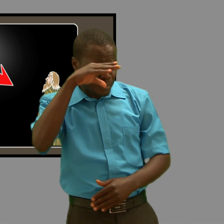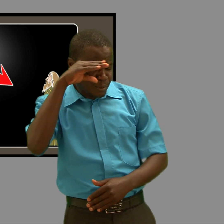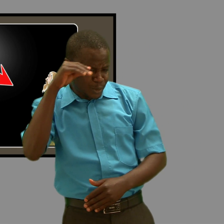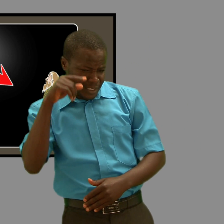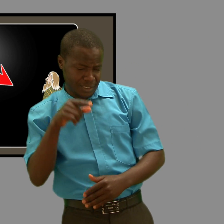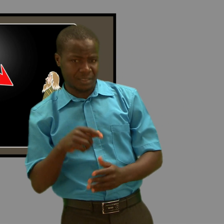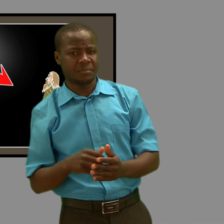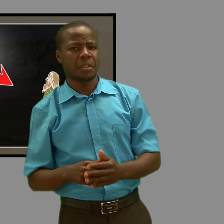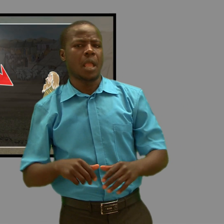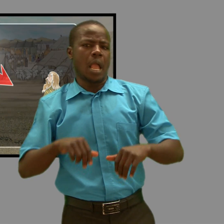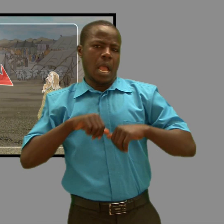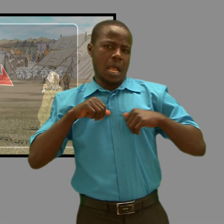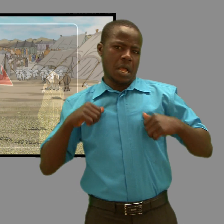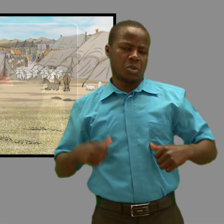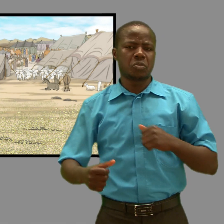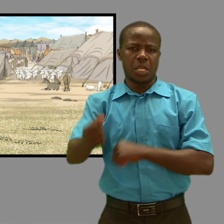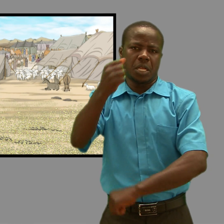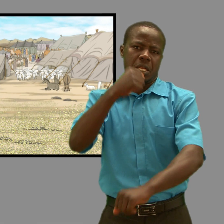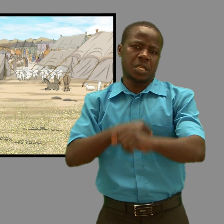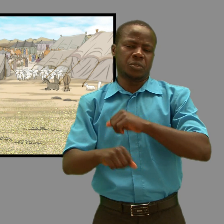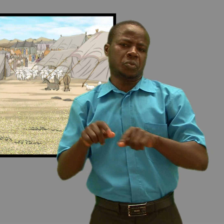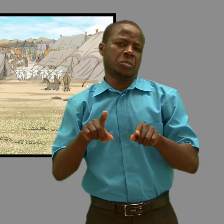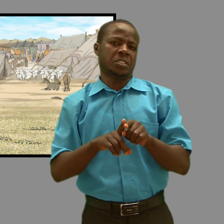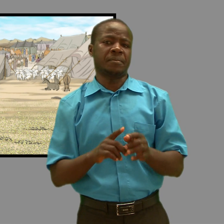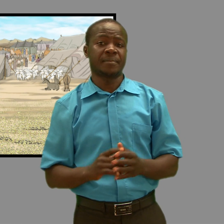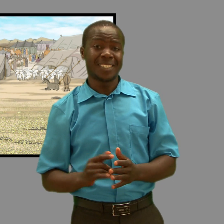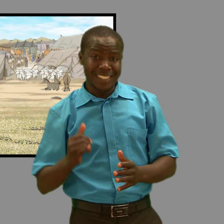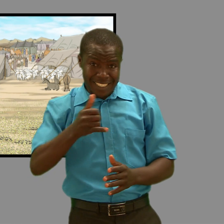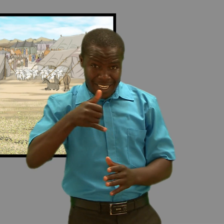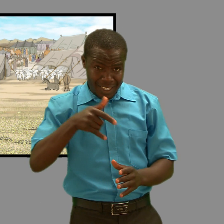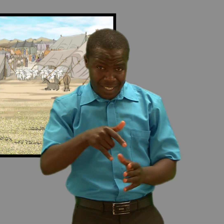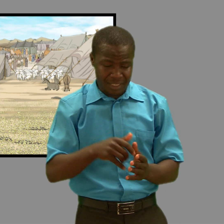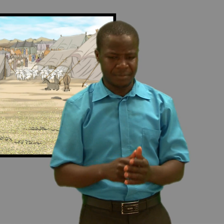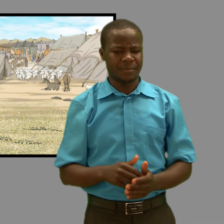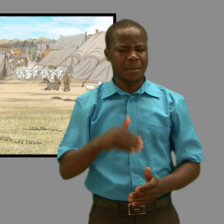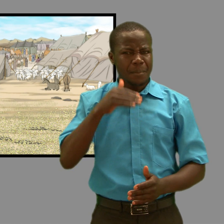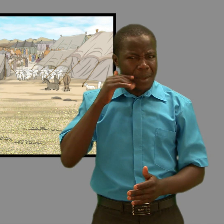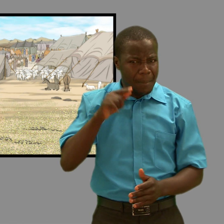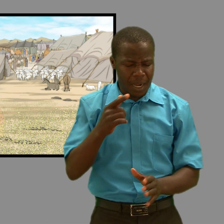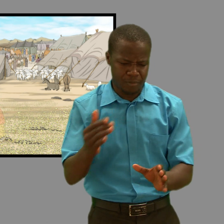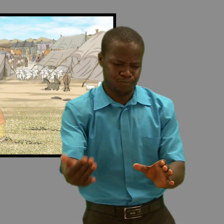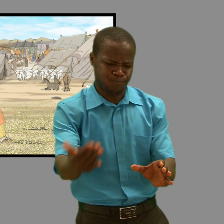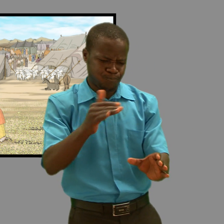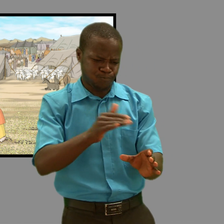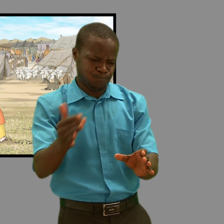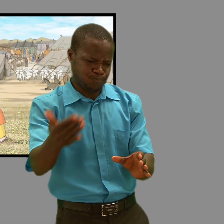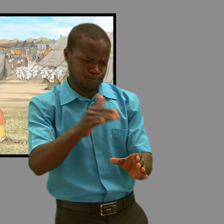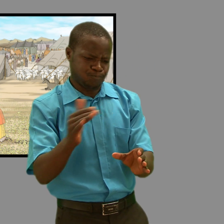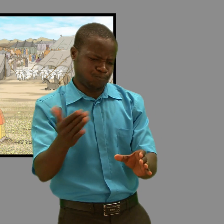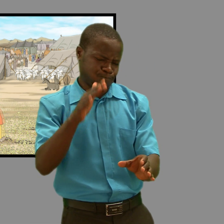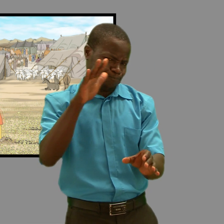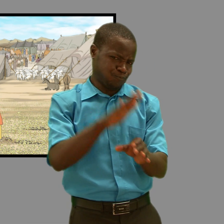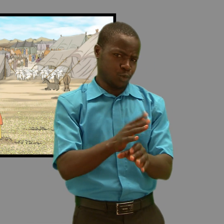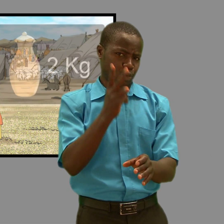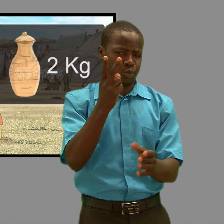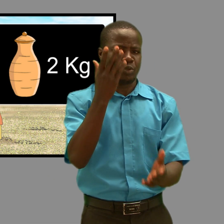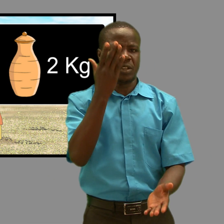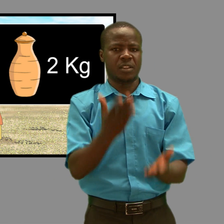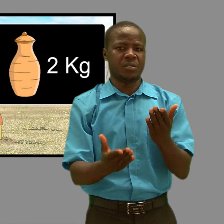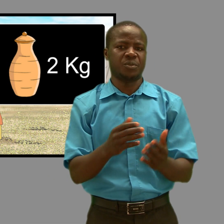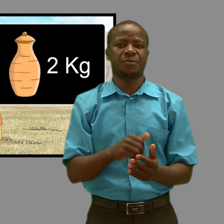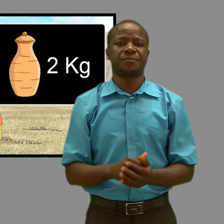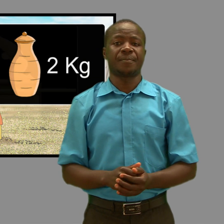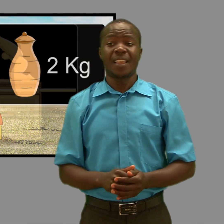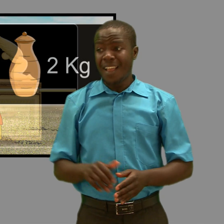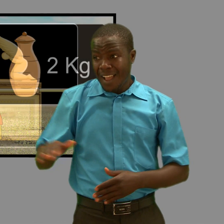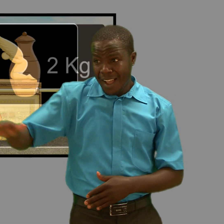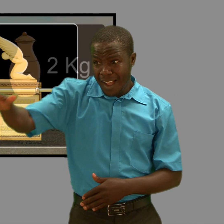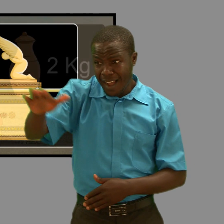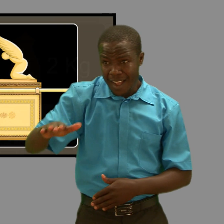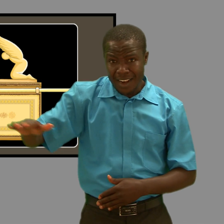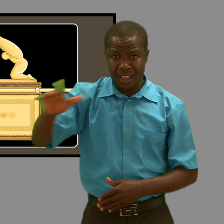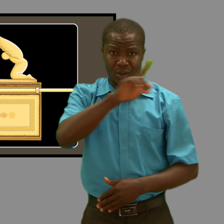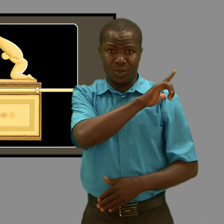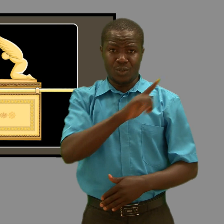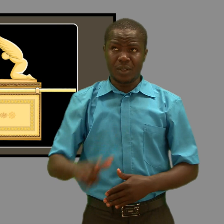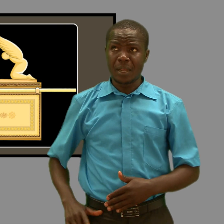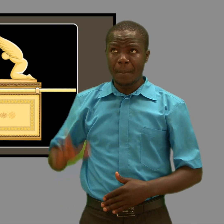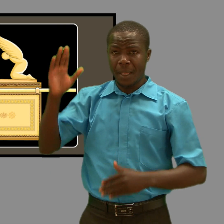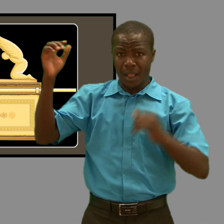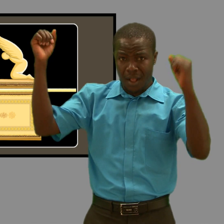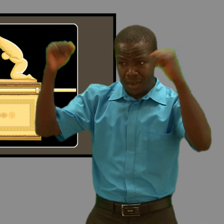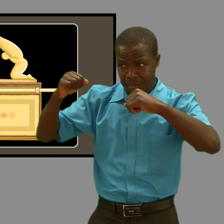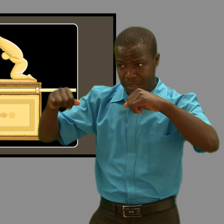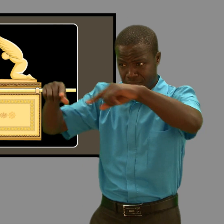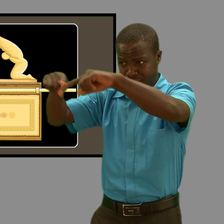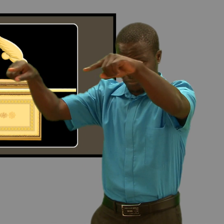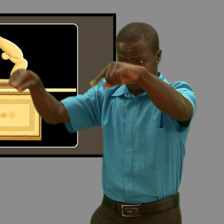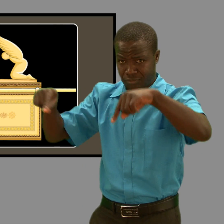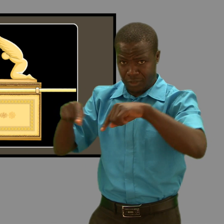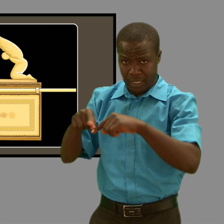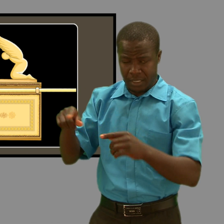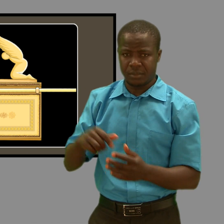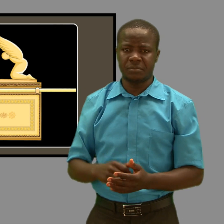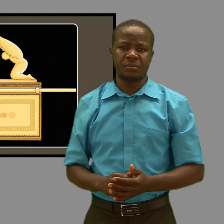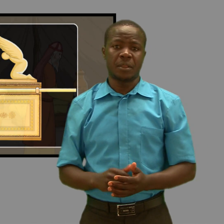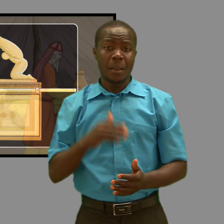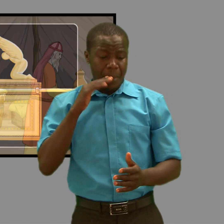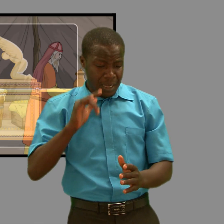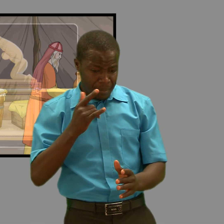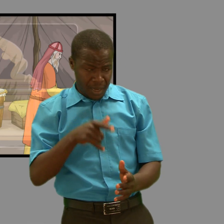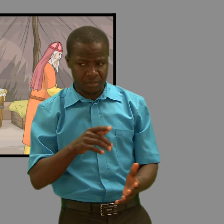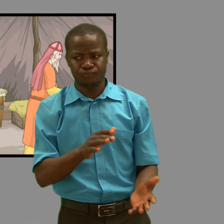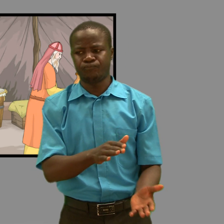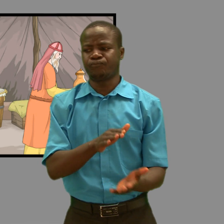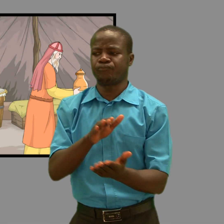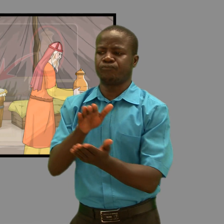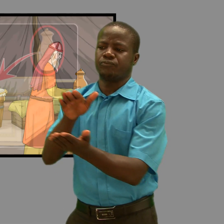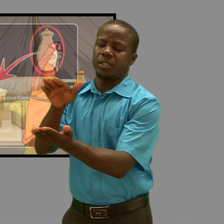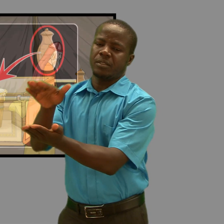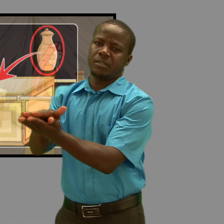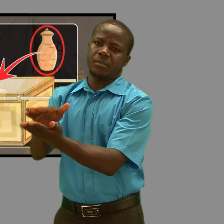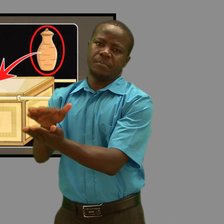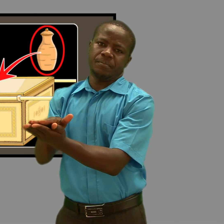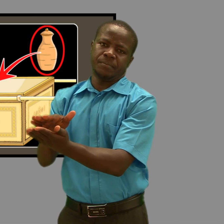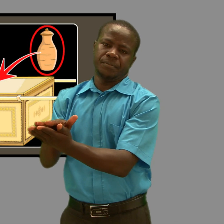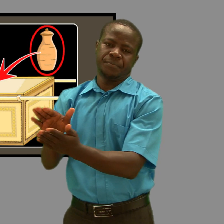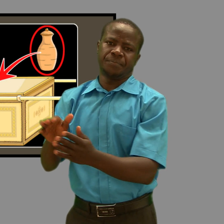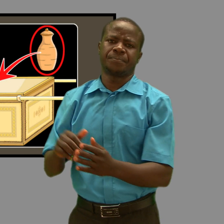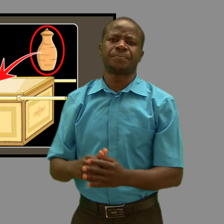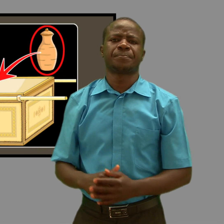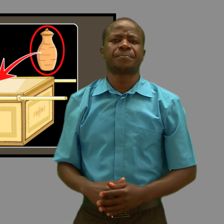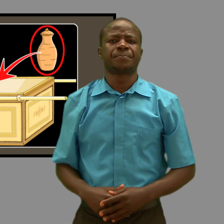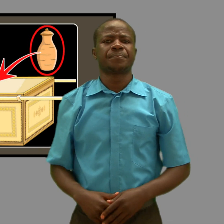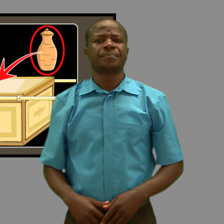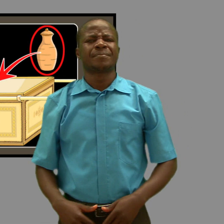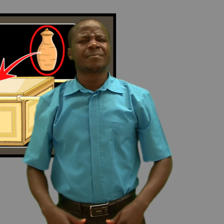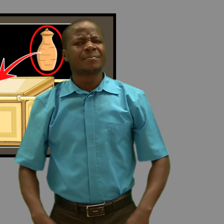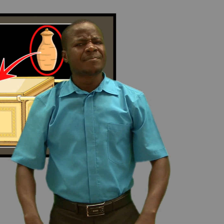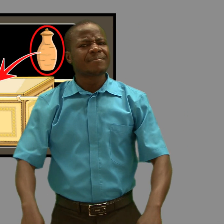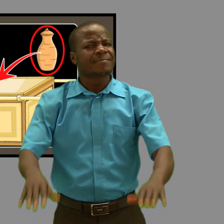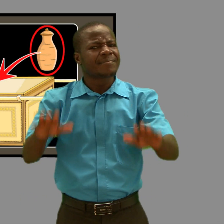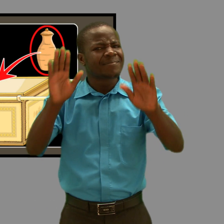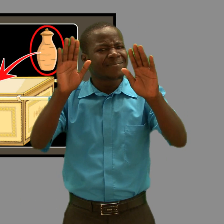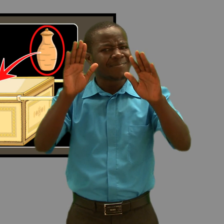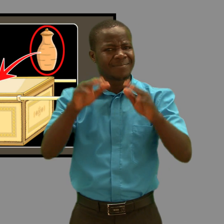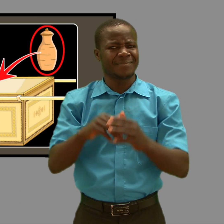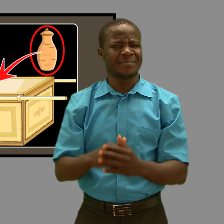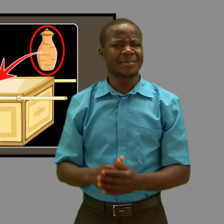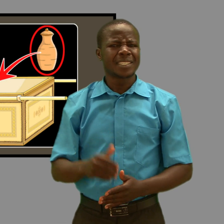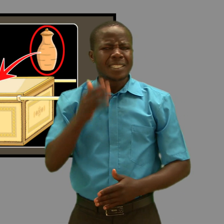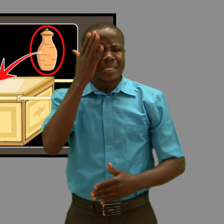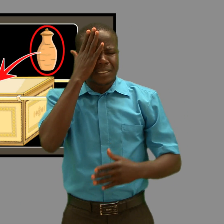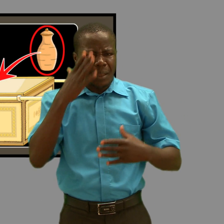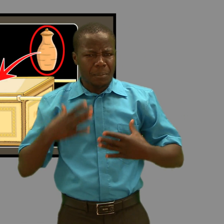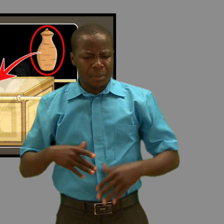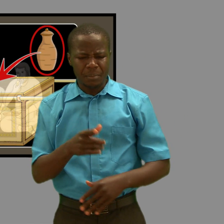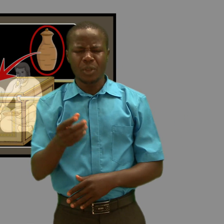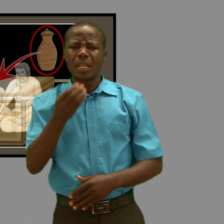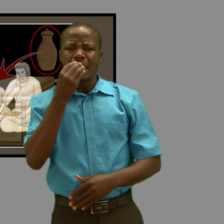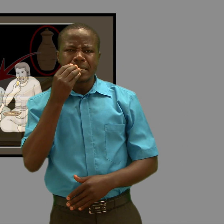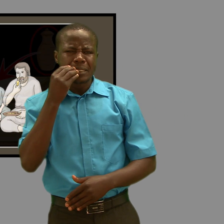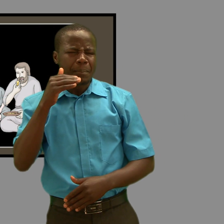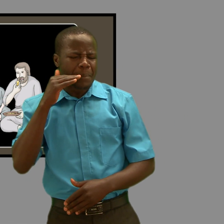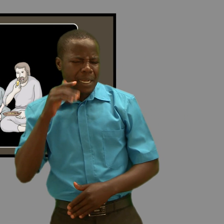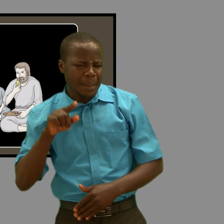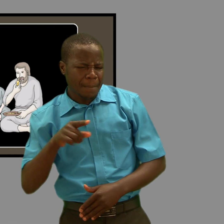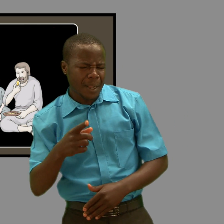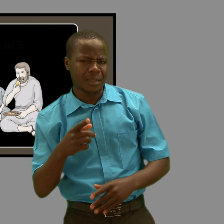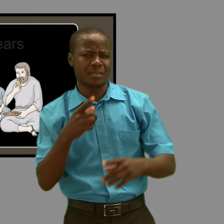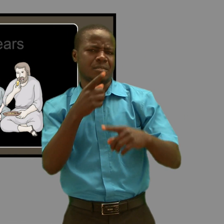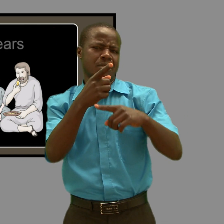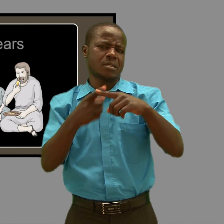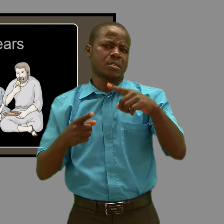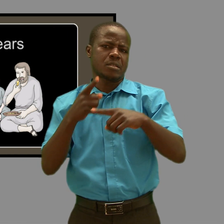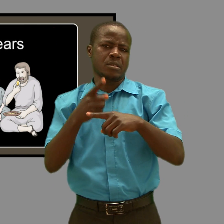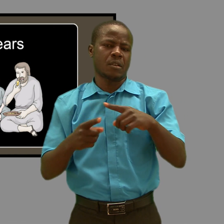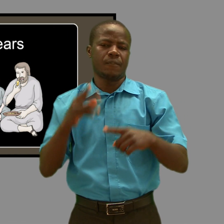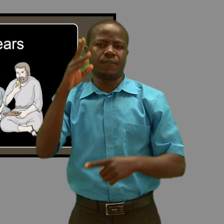And Aaron placed it in front of the Testimony, to be preserved just as the LORD had commanded Moses.